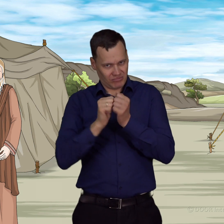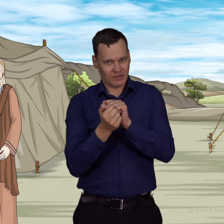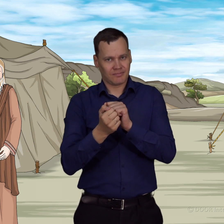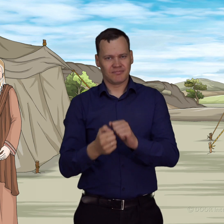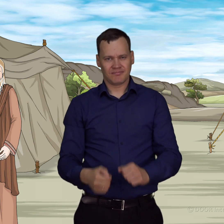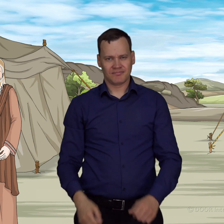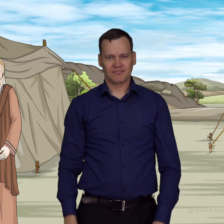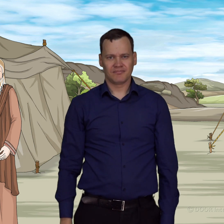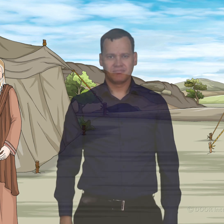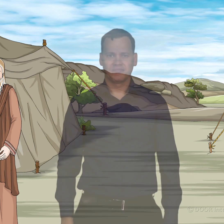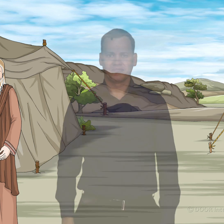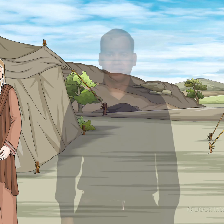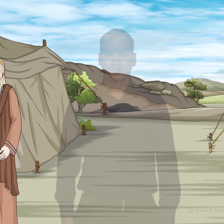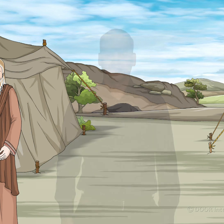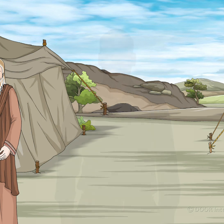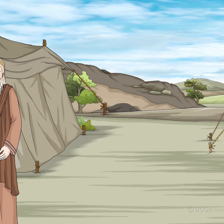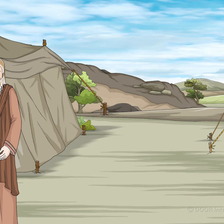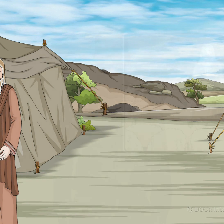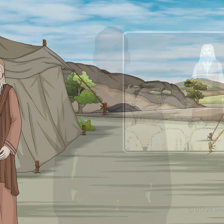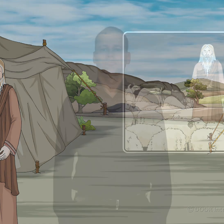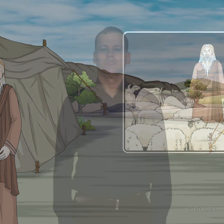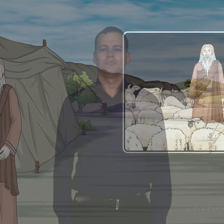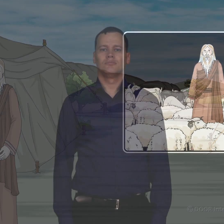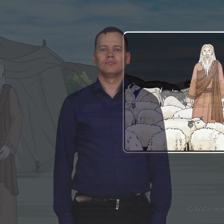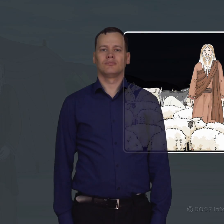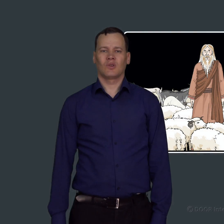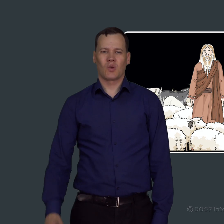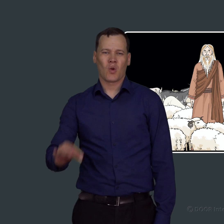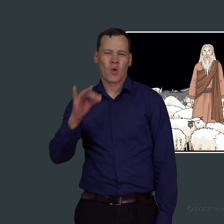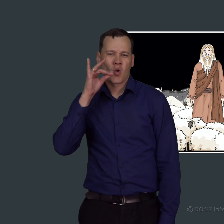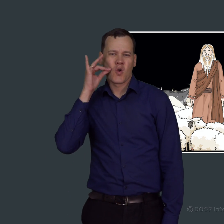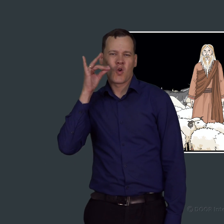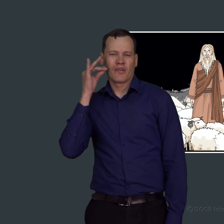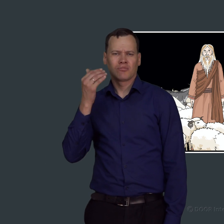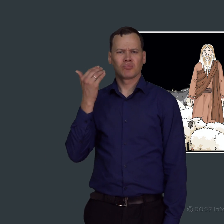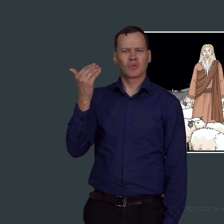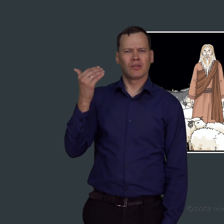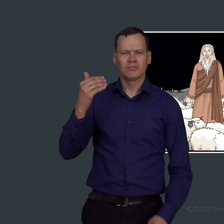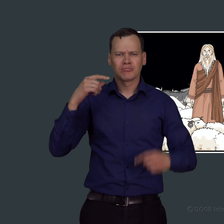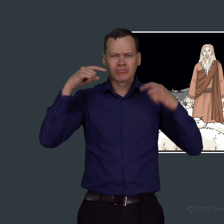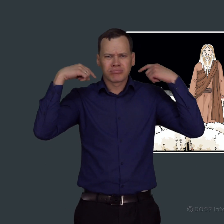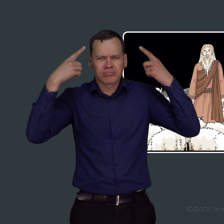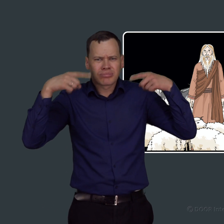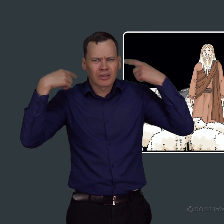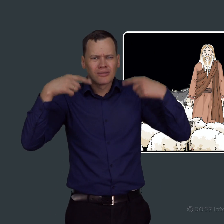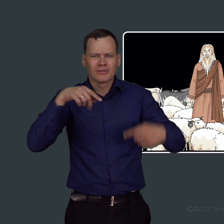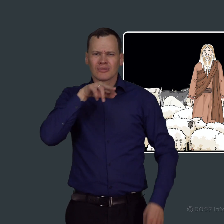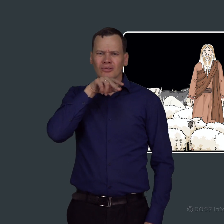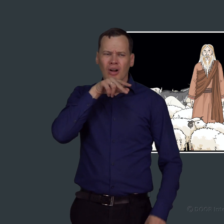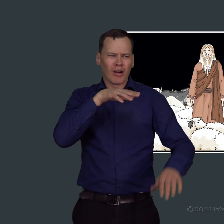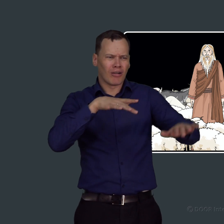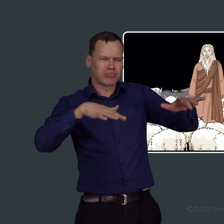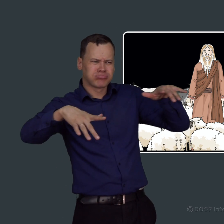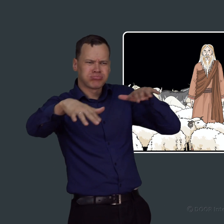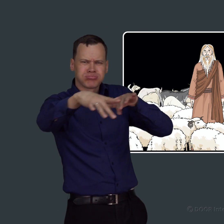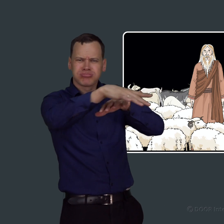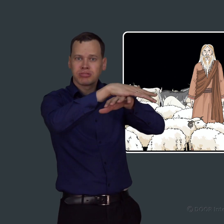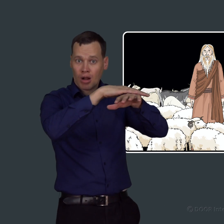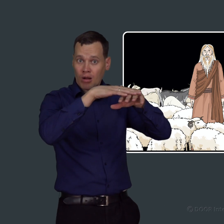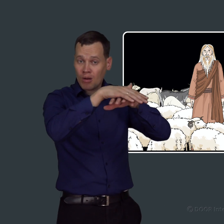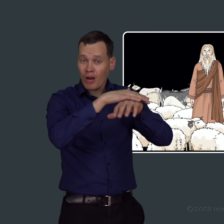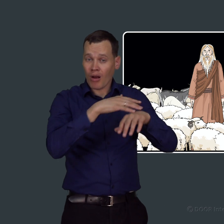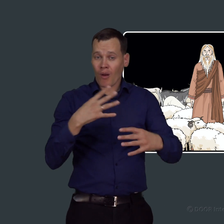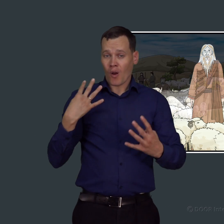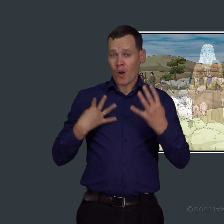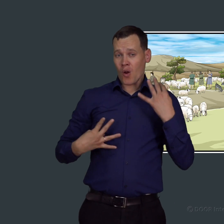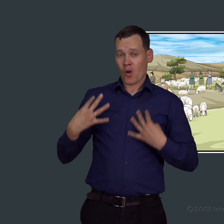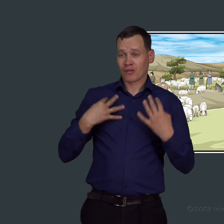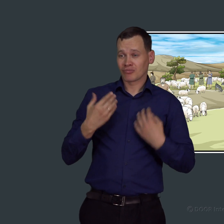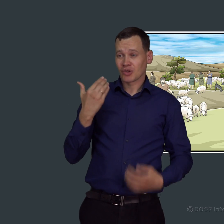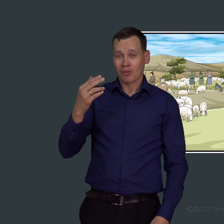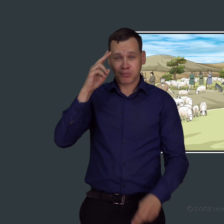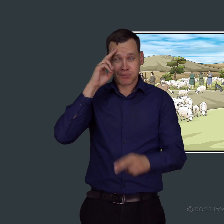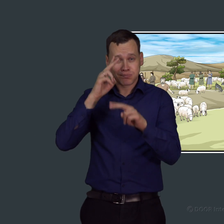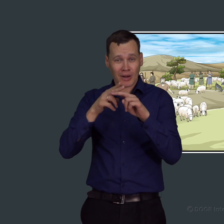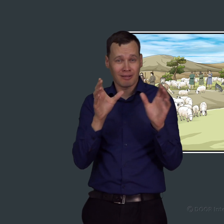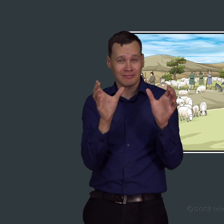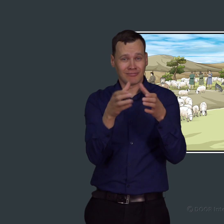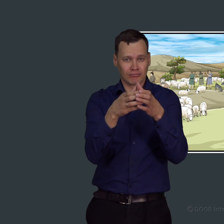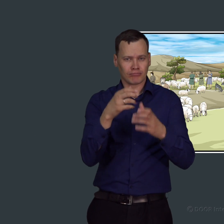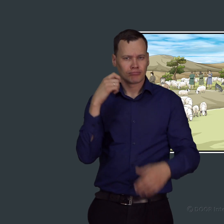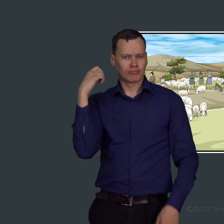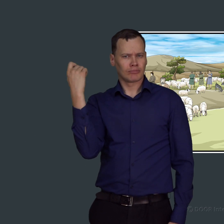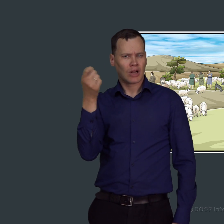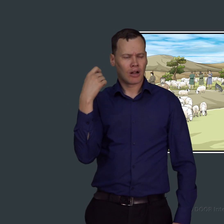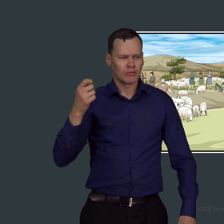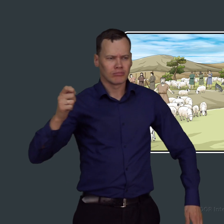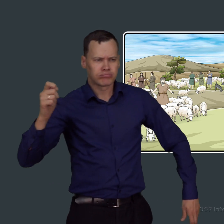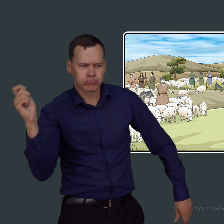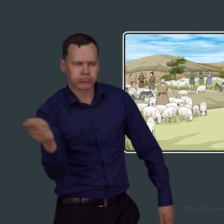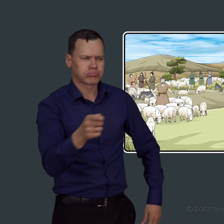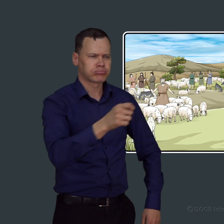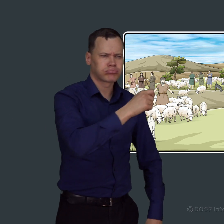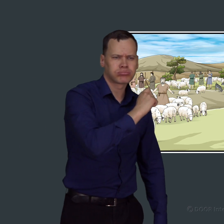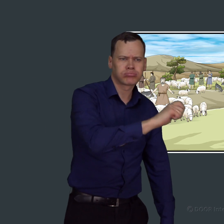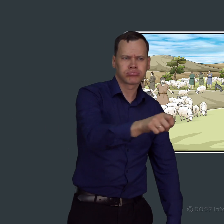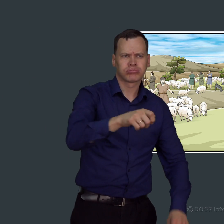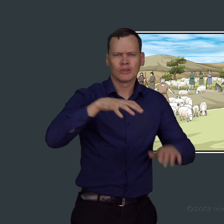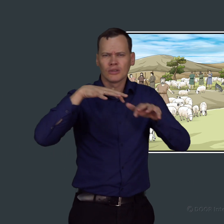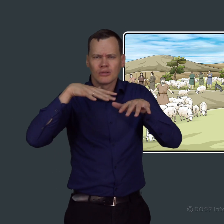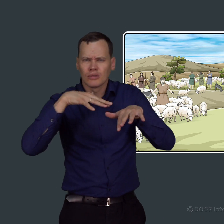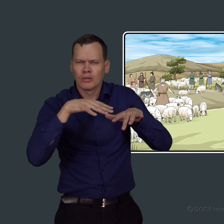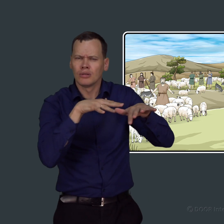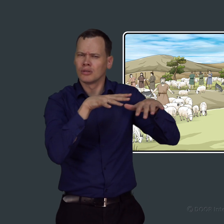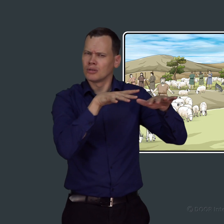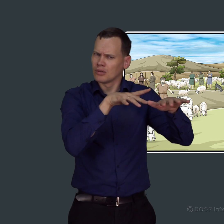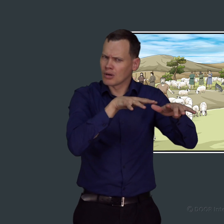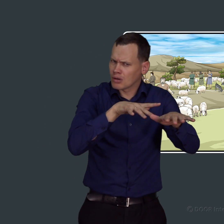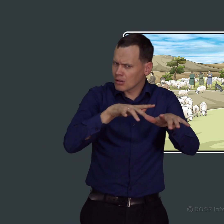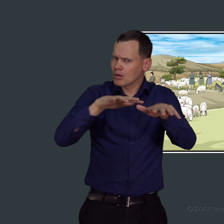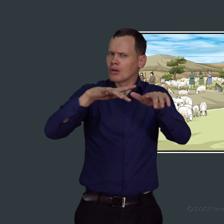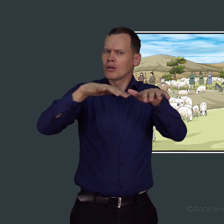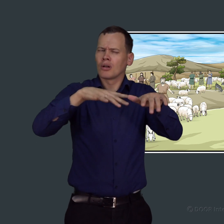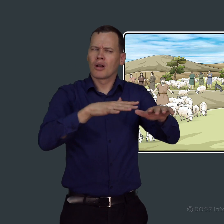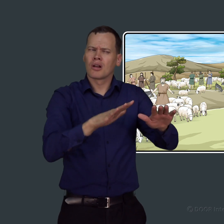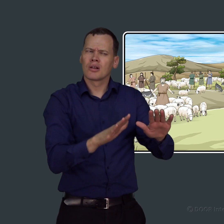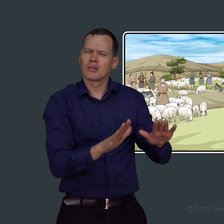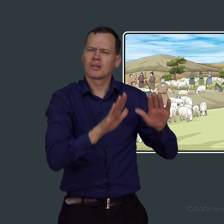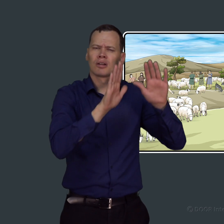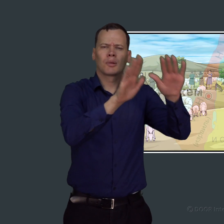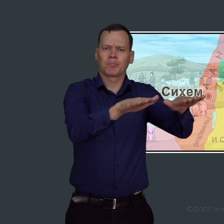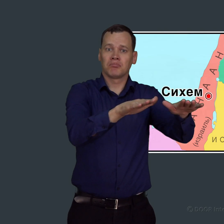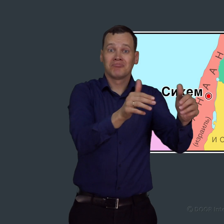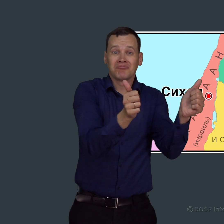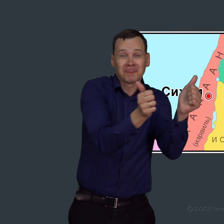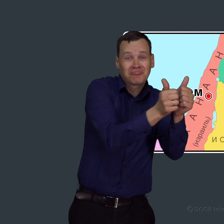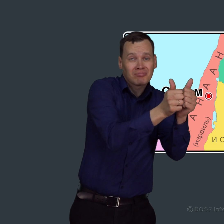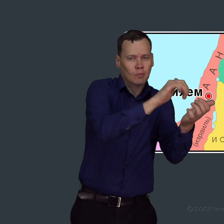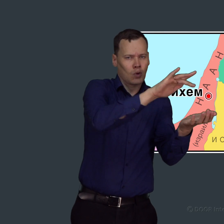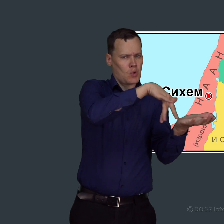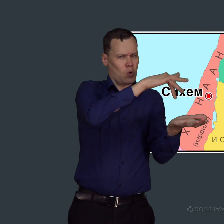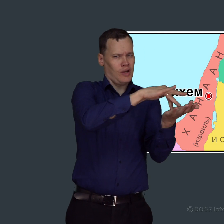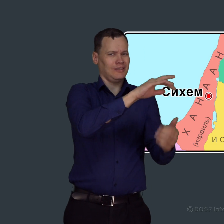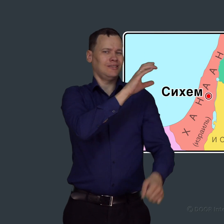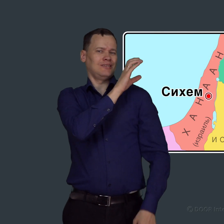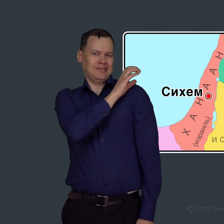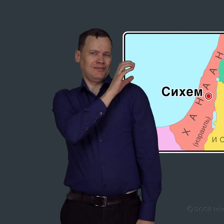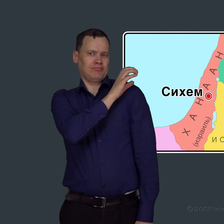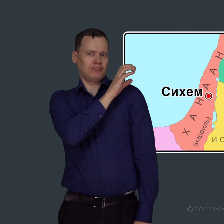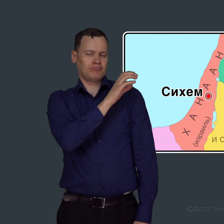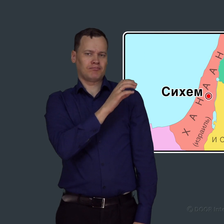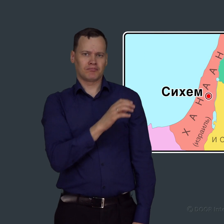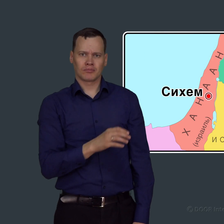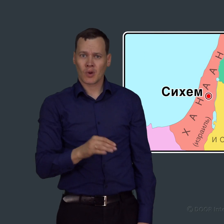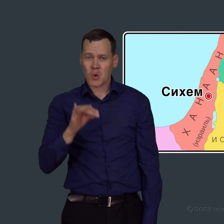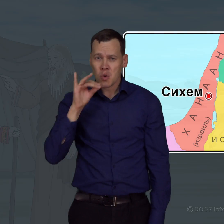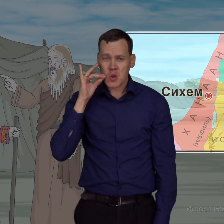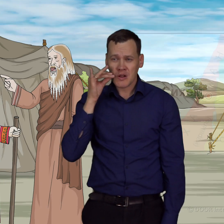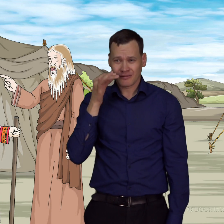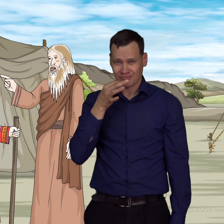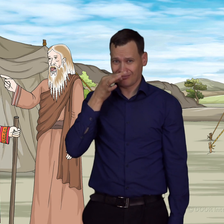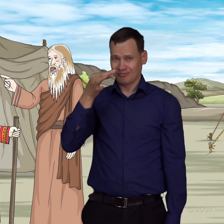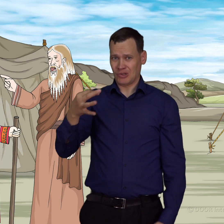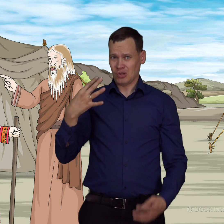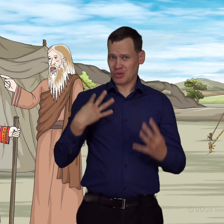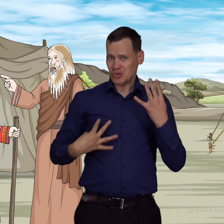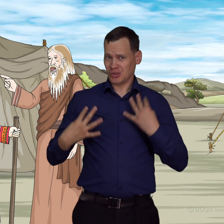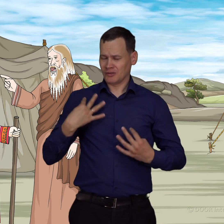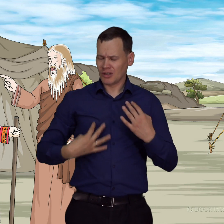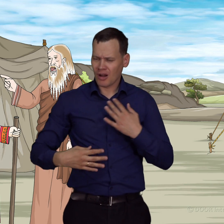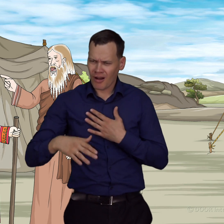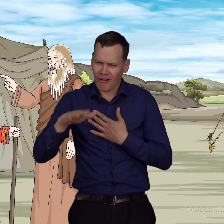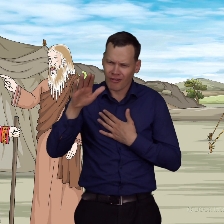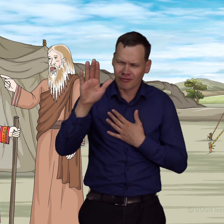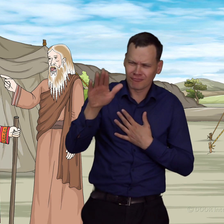Some time later, Joseph’s brothers had gone to pasture their father’s flocks near Shechem.